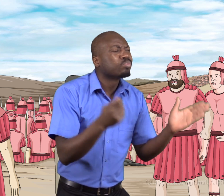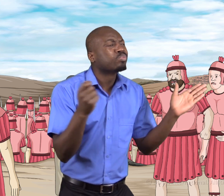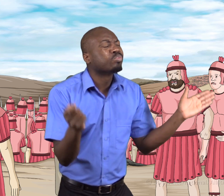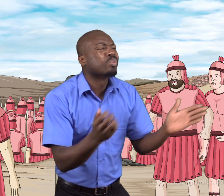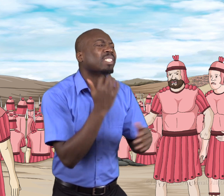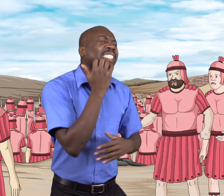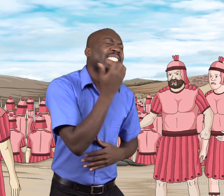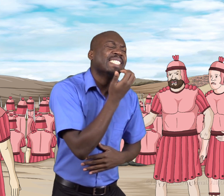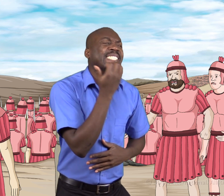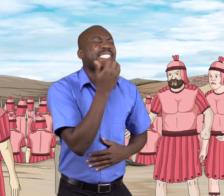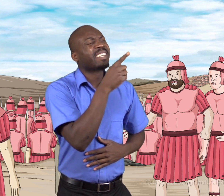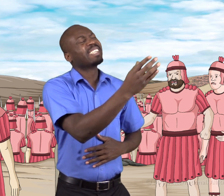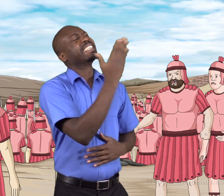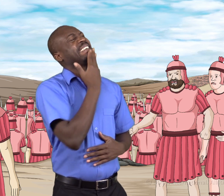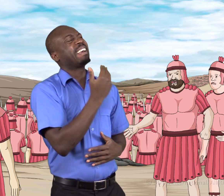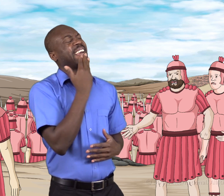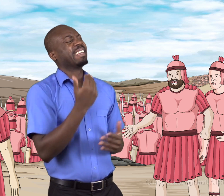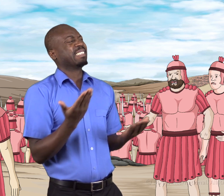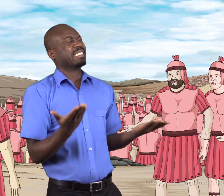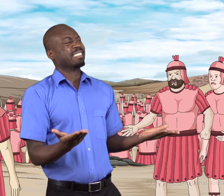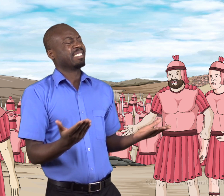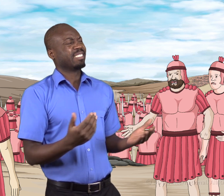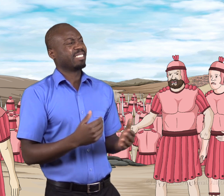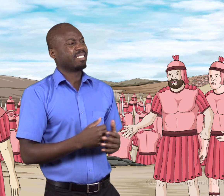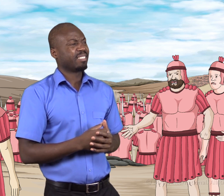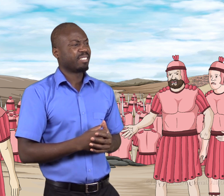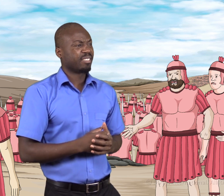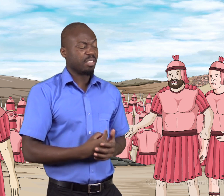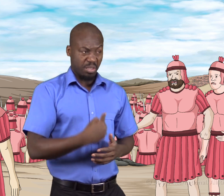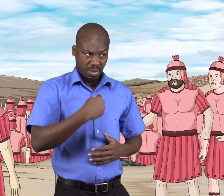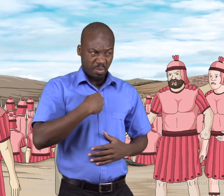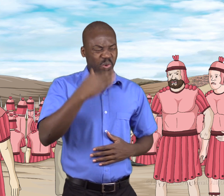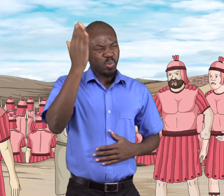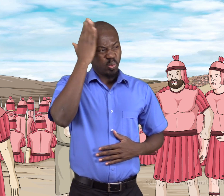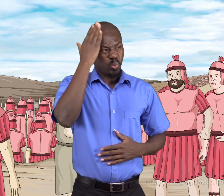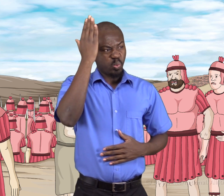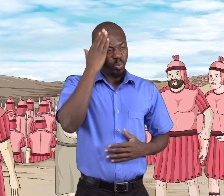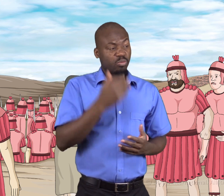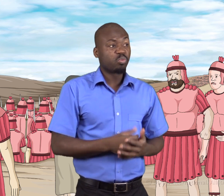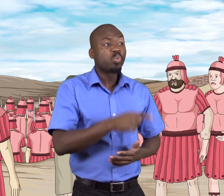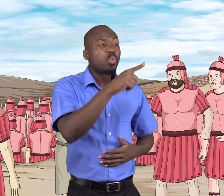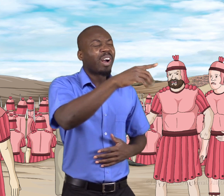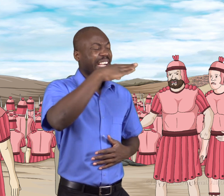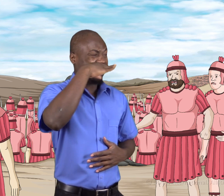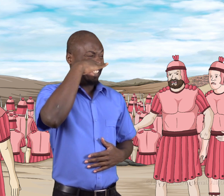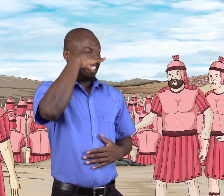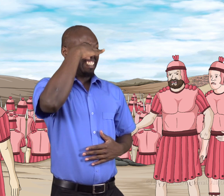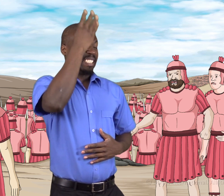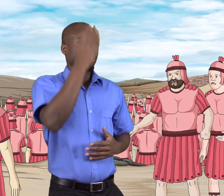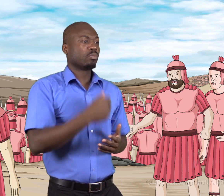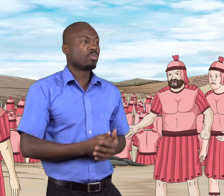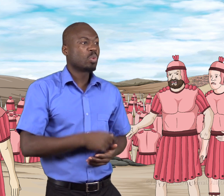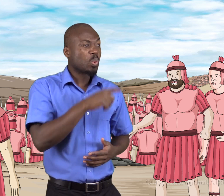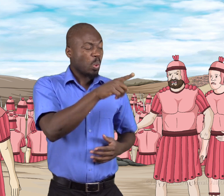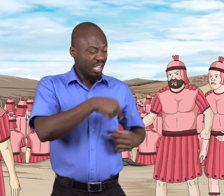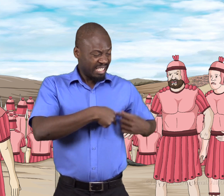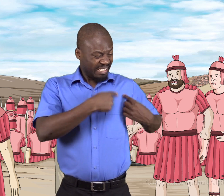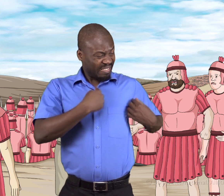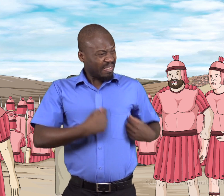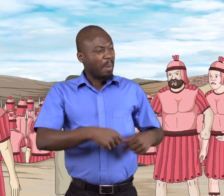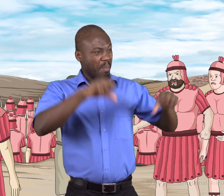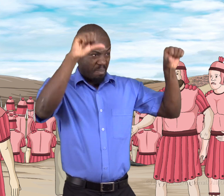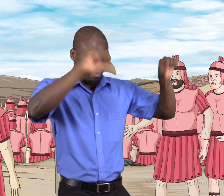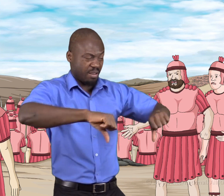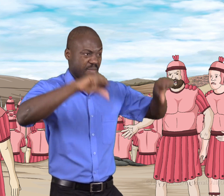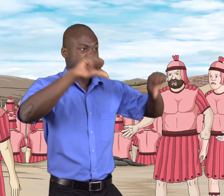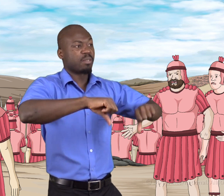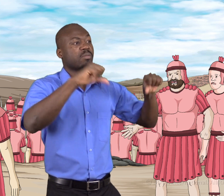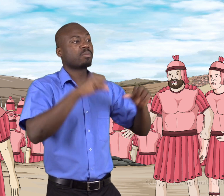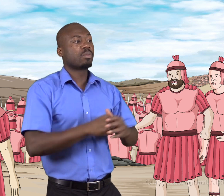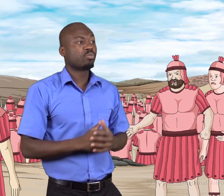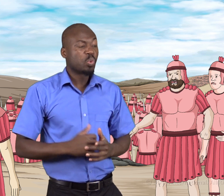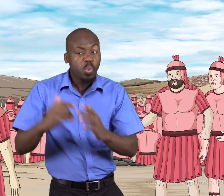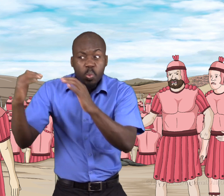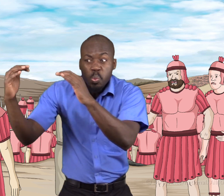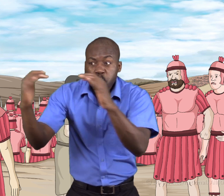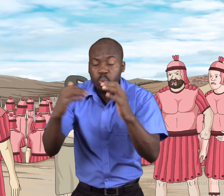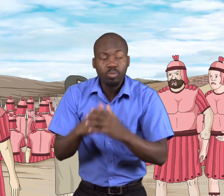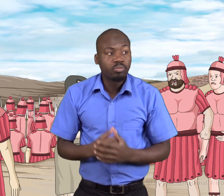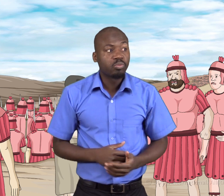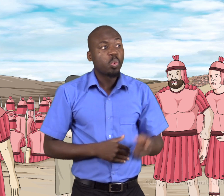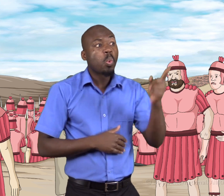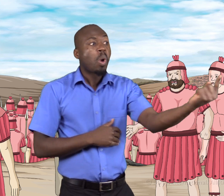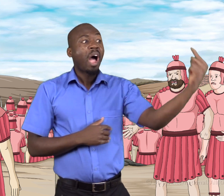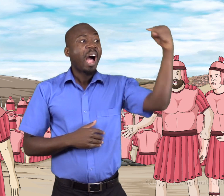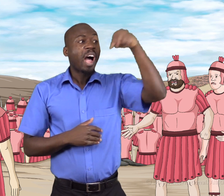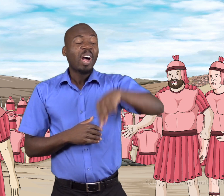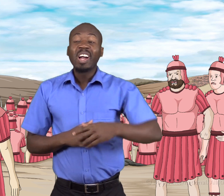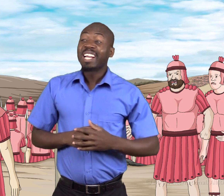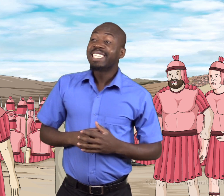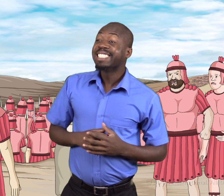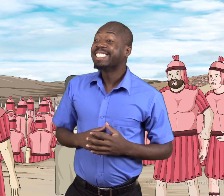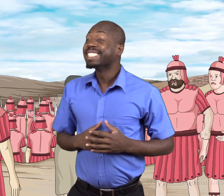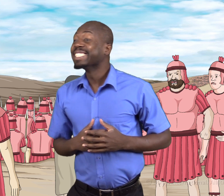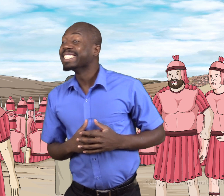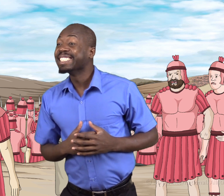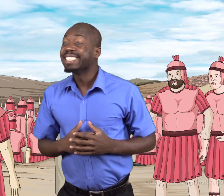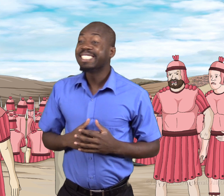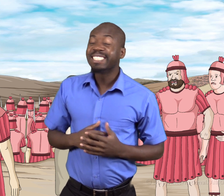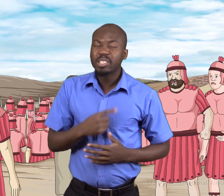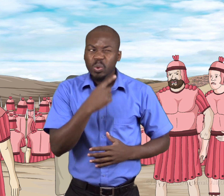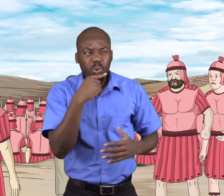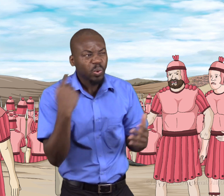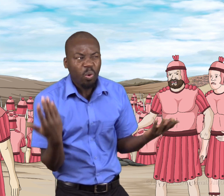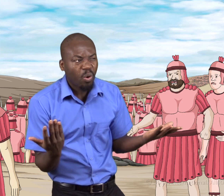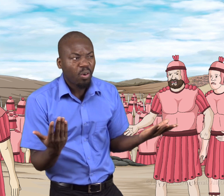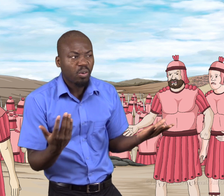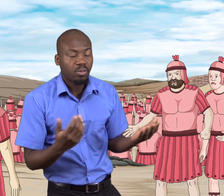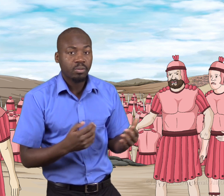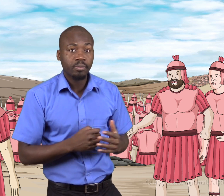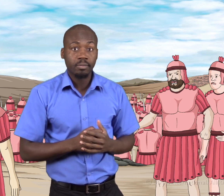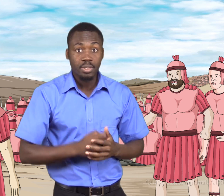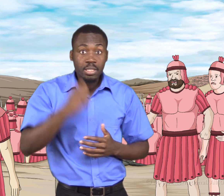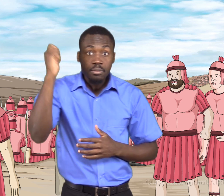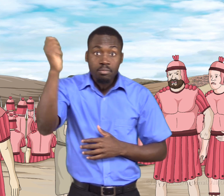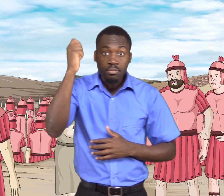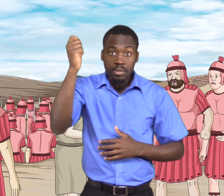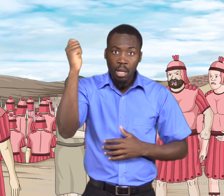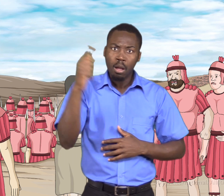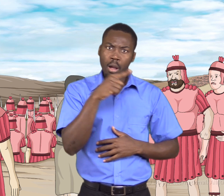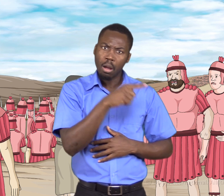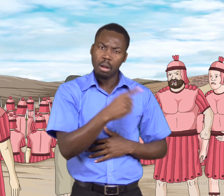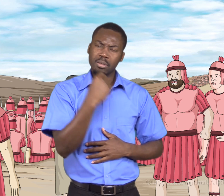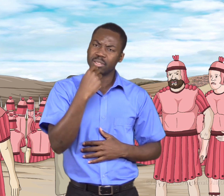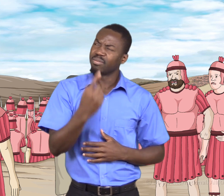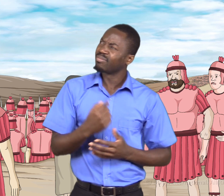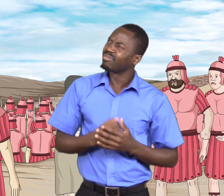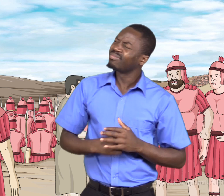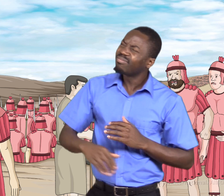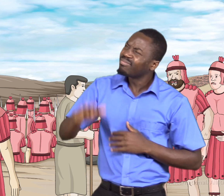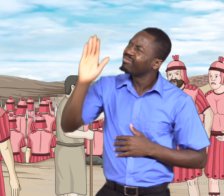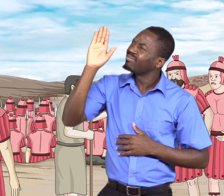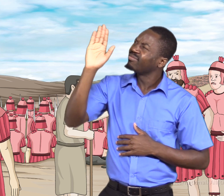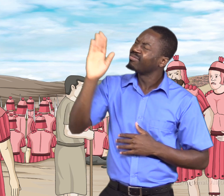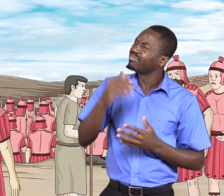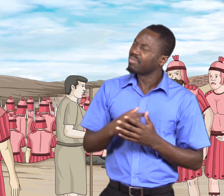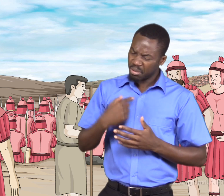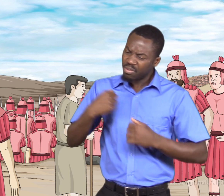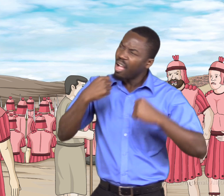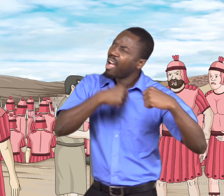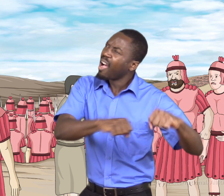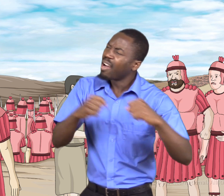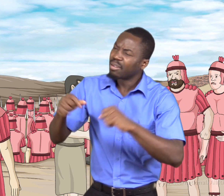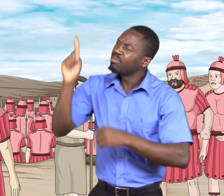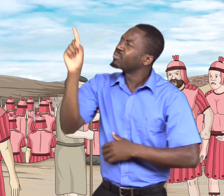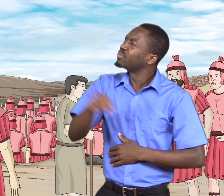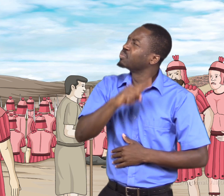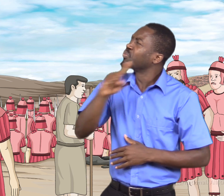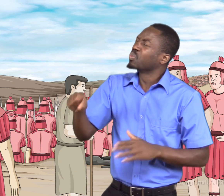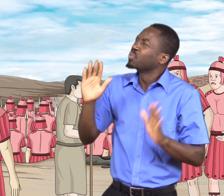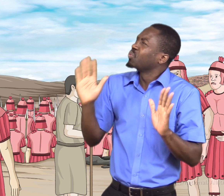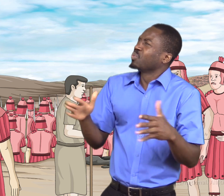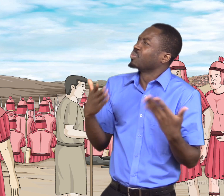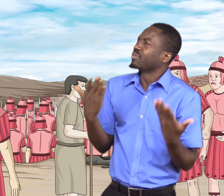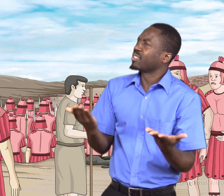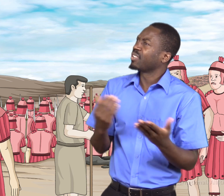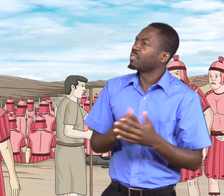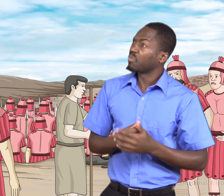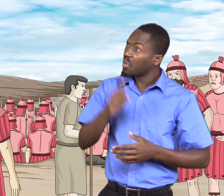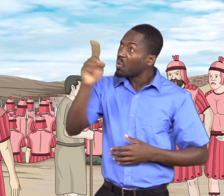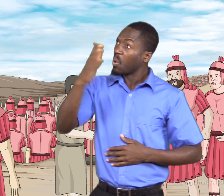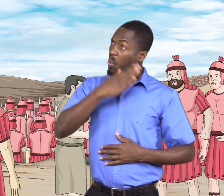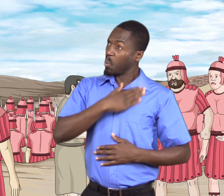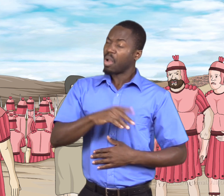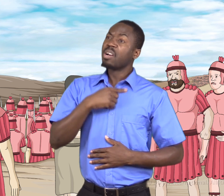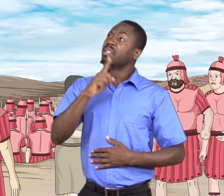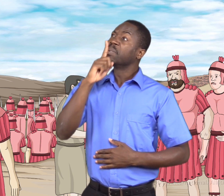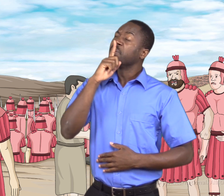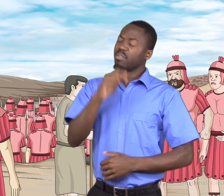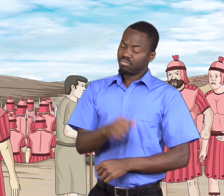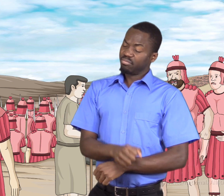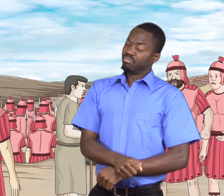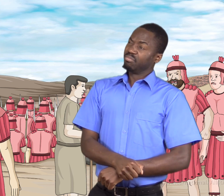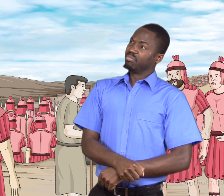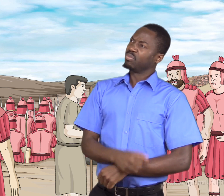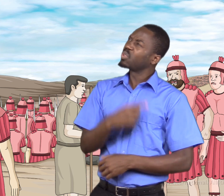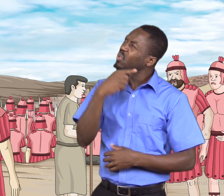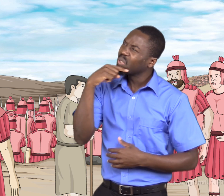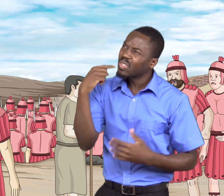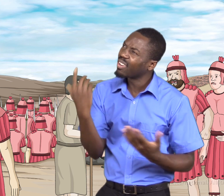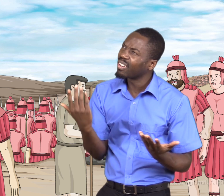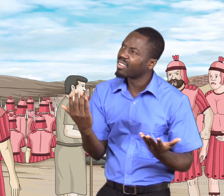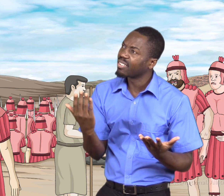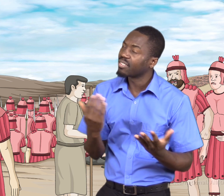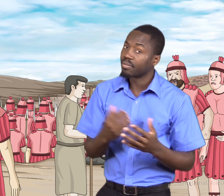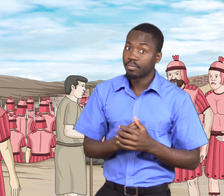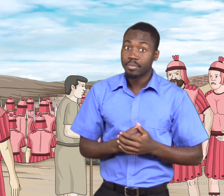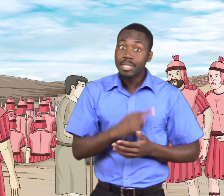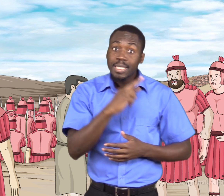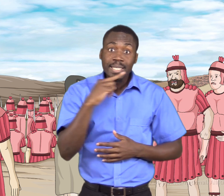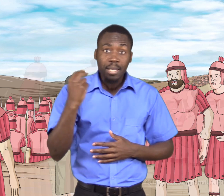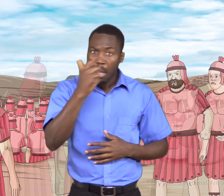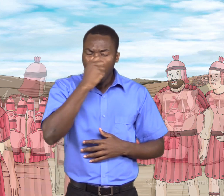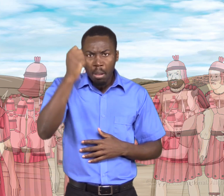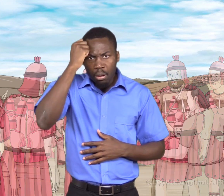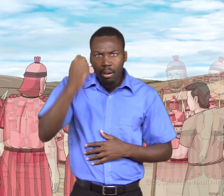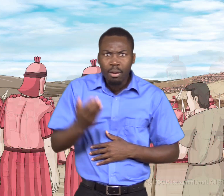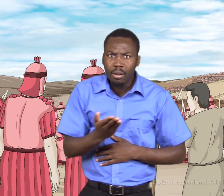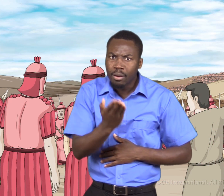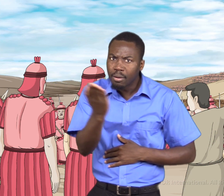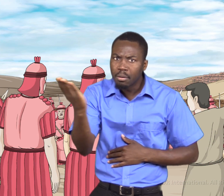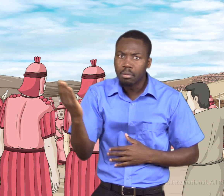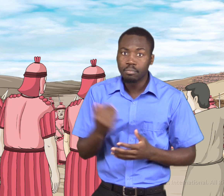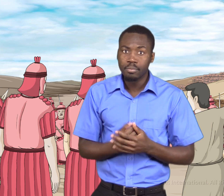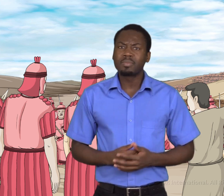“And with whom did you leave those few sheep in the wilderness? I know your pride and wickedness of heart—you have come down to see the battle!” “What have I done now?”